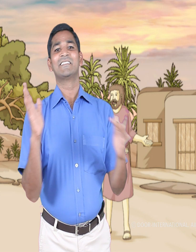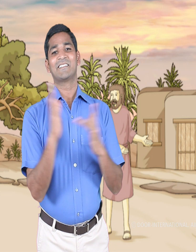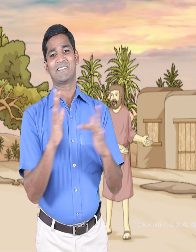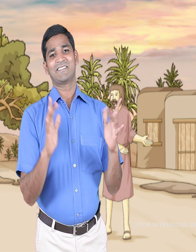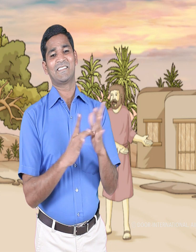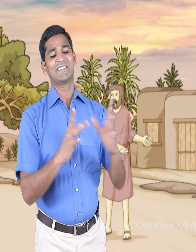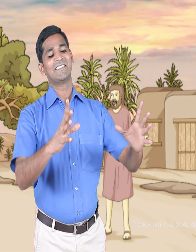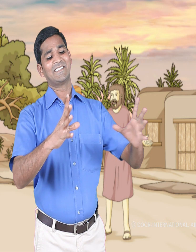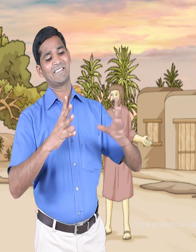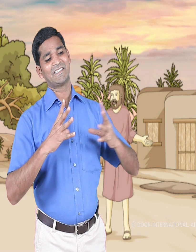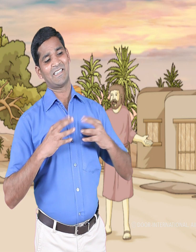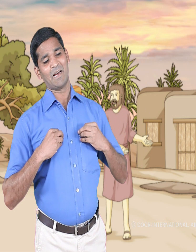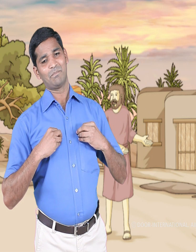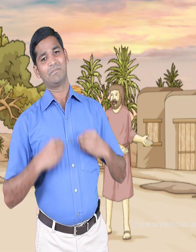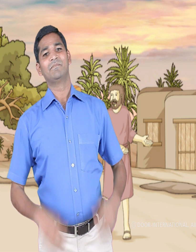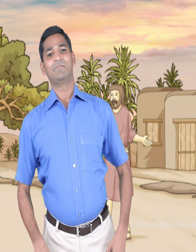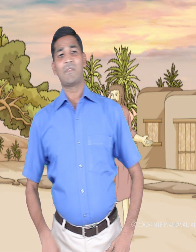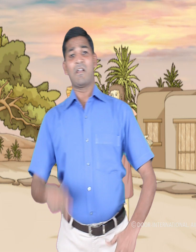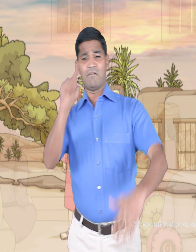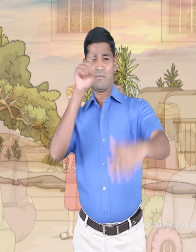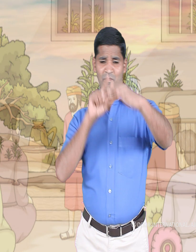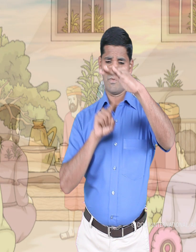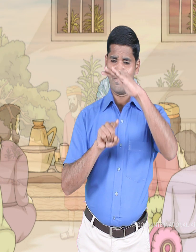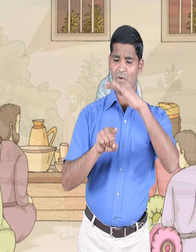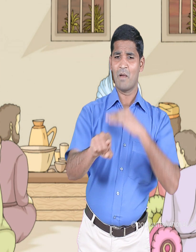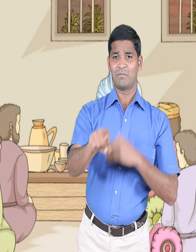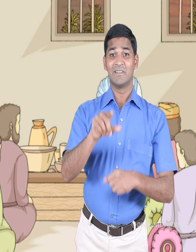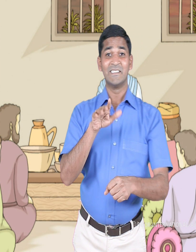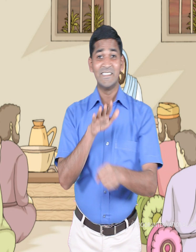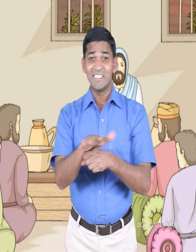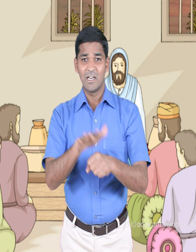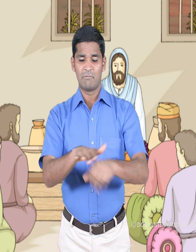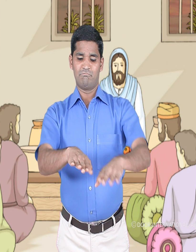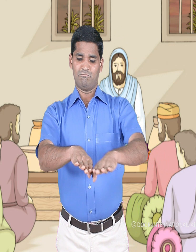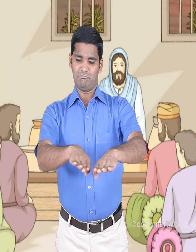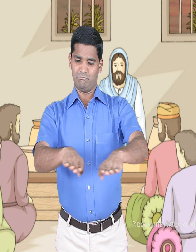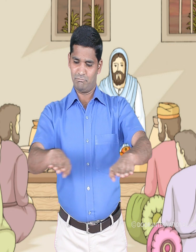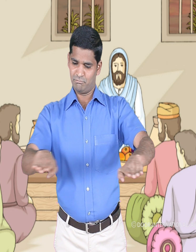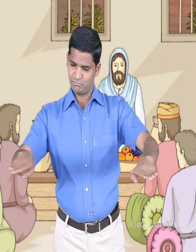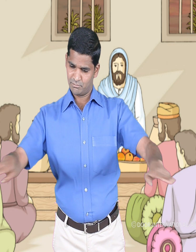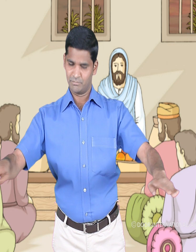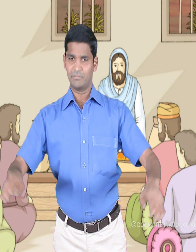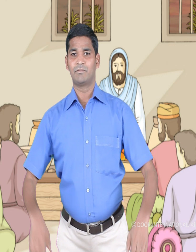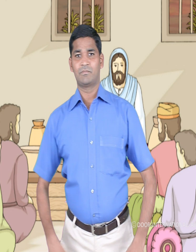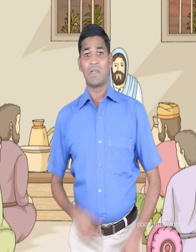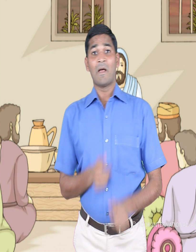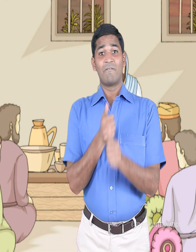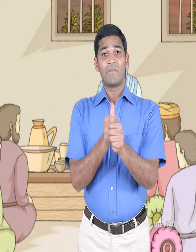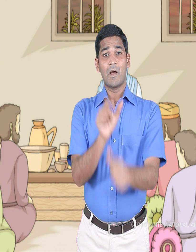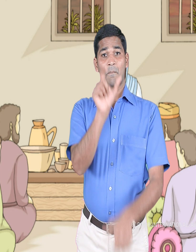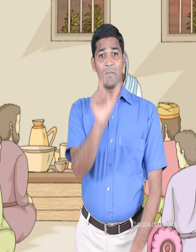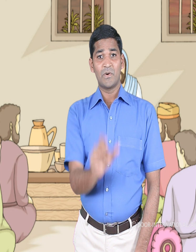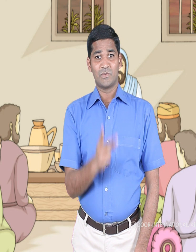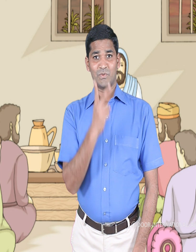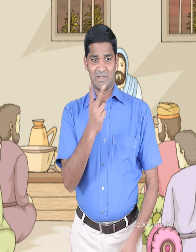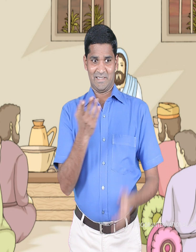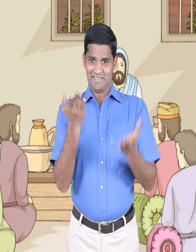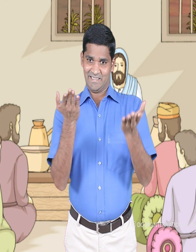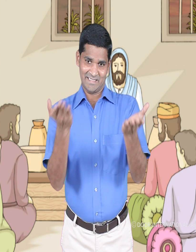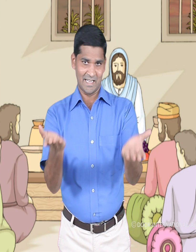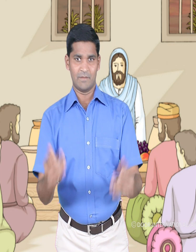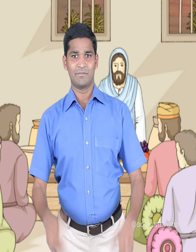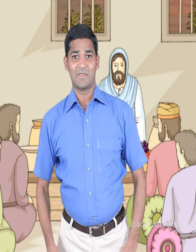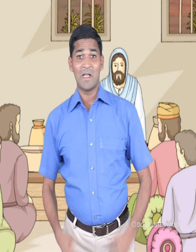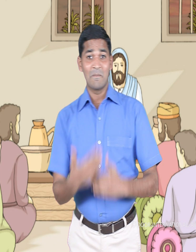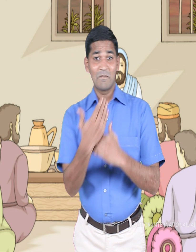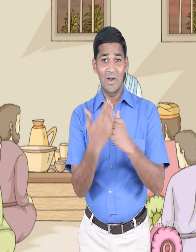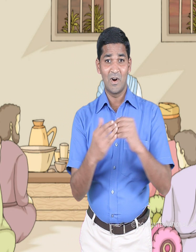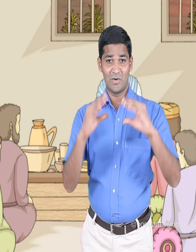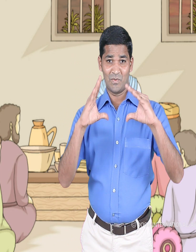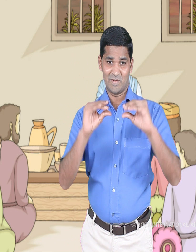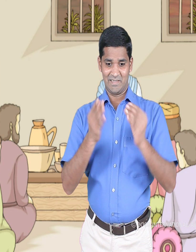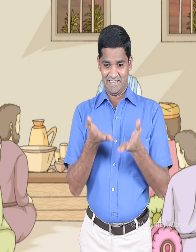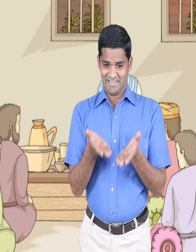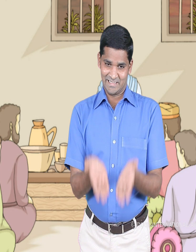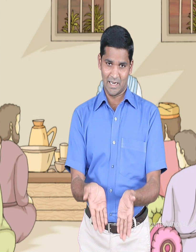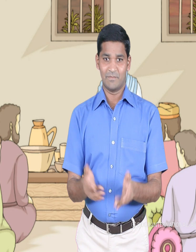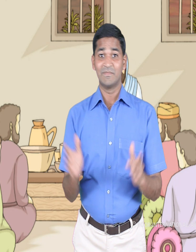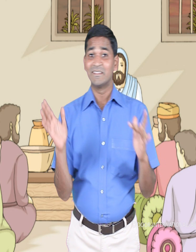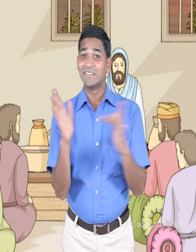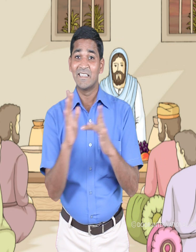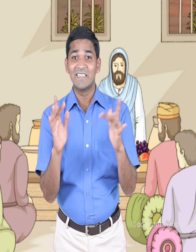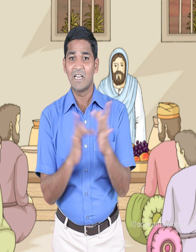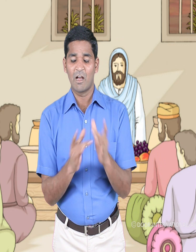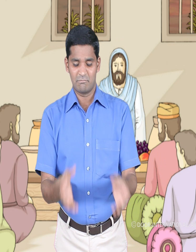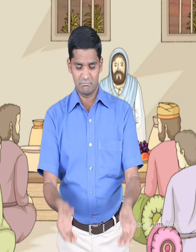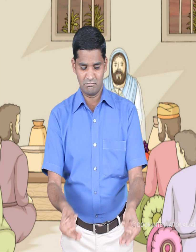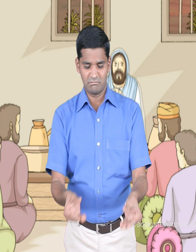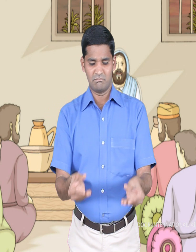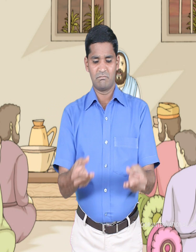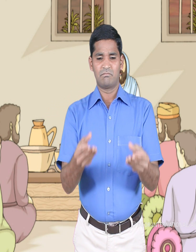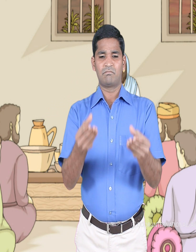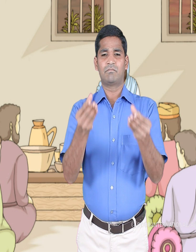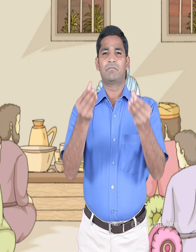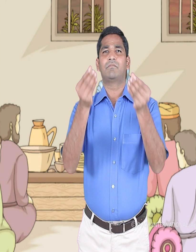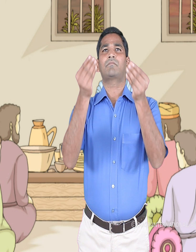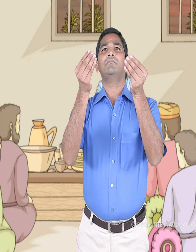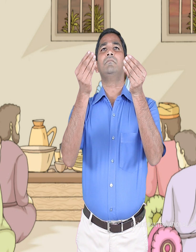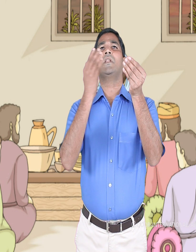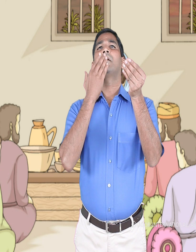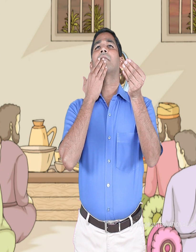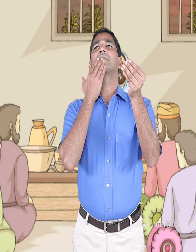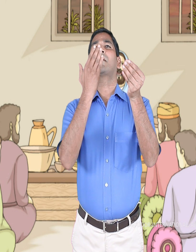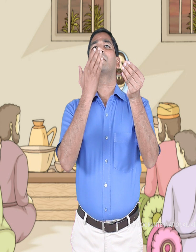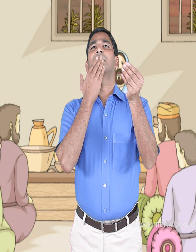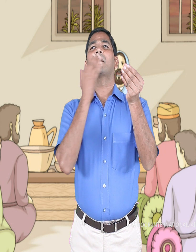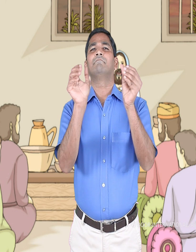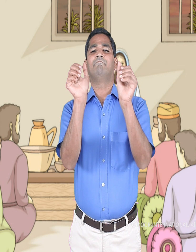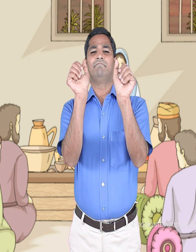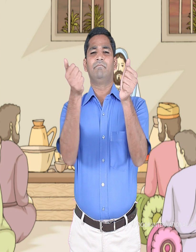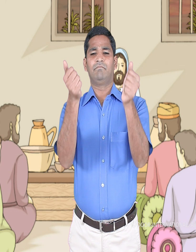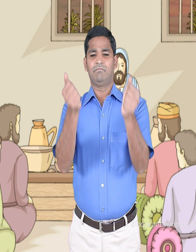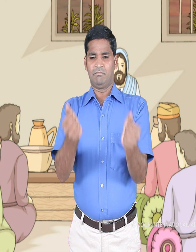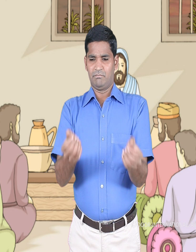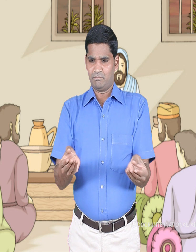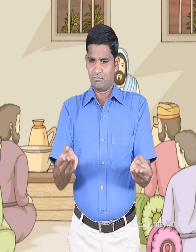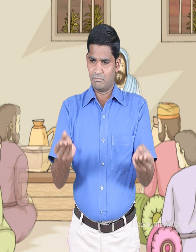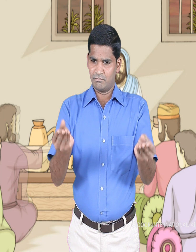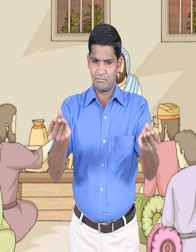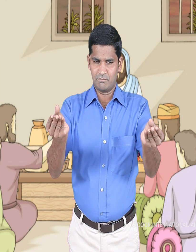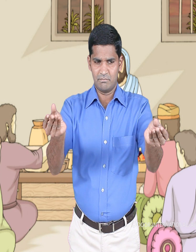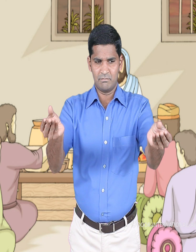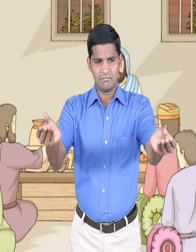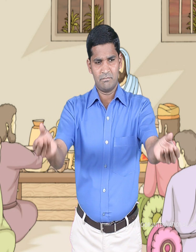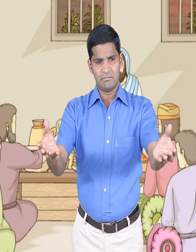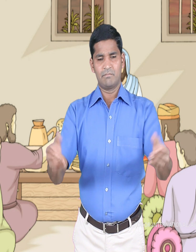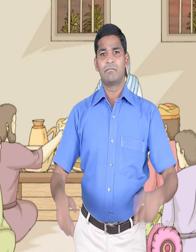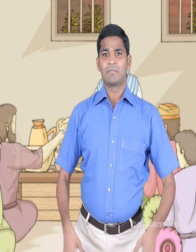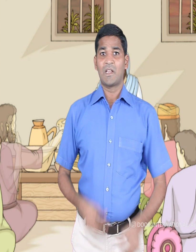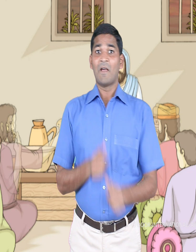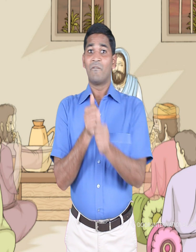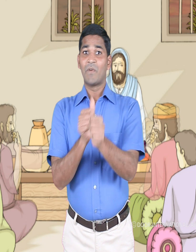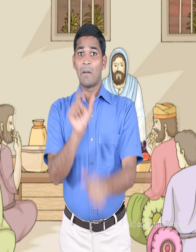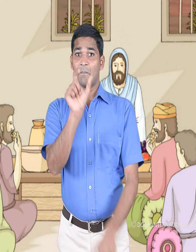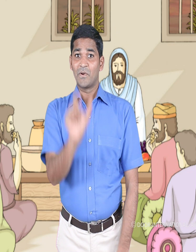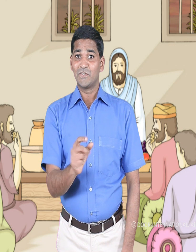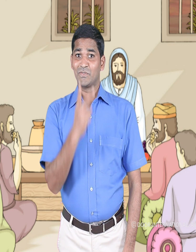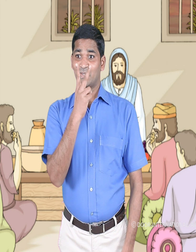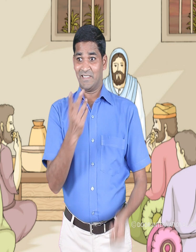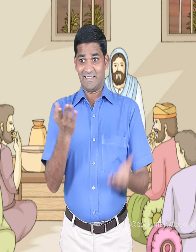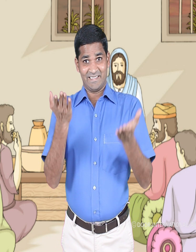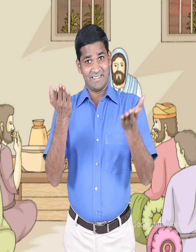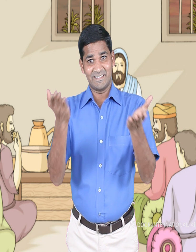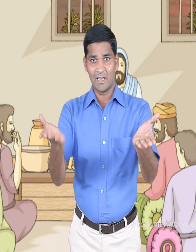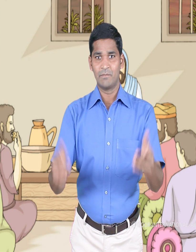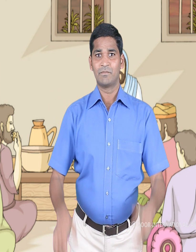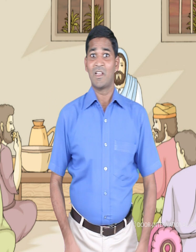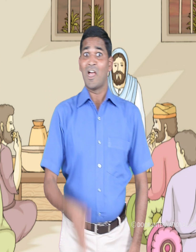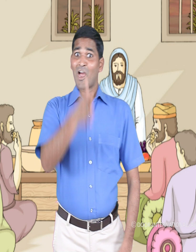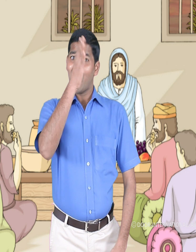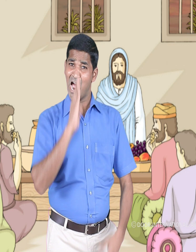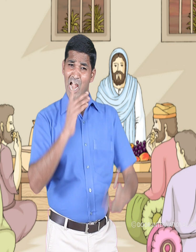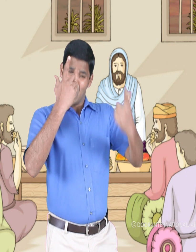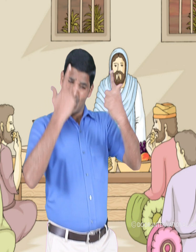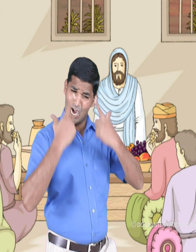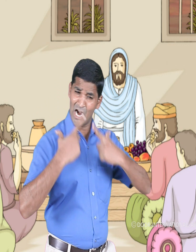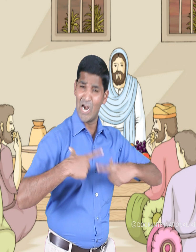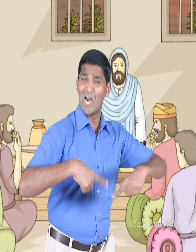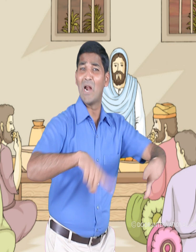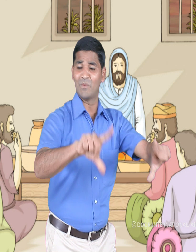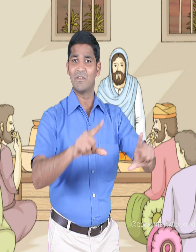While He was reclining at the table with them, He took bread, spoke a blessing and broke it, and gave it to them.